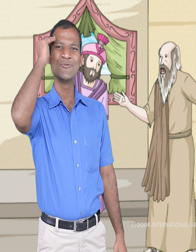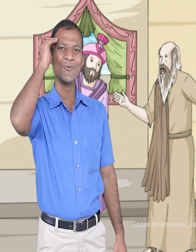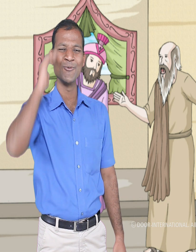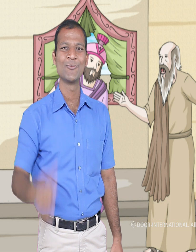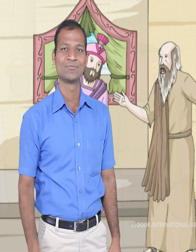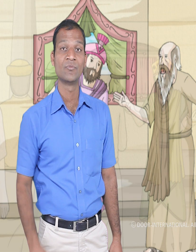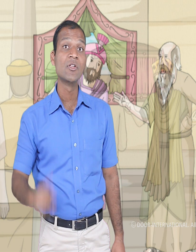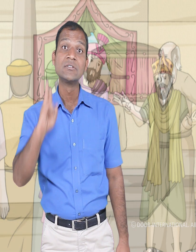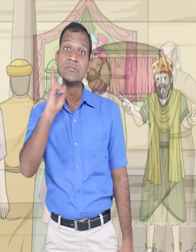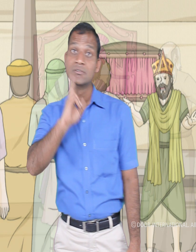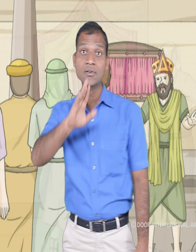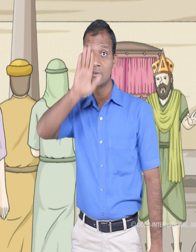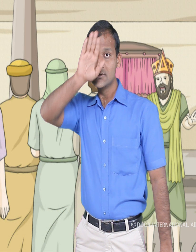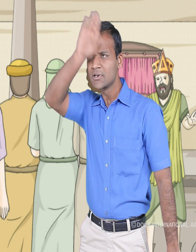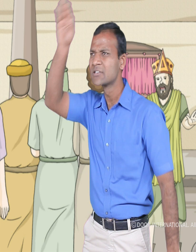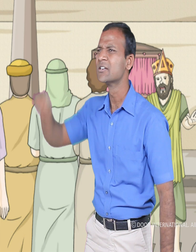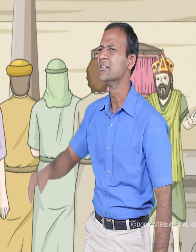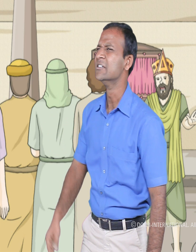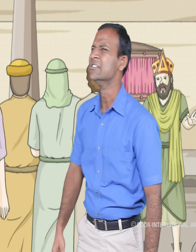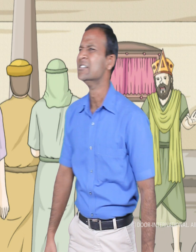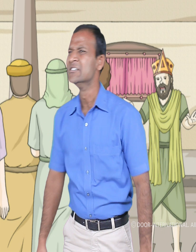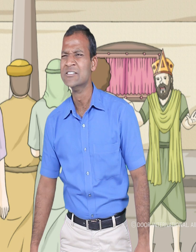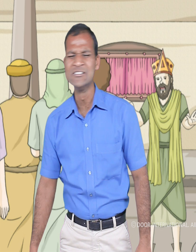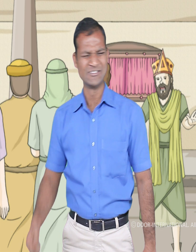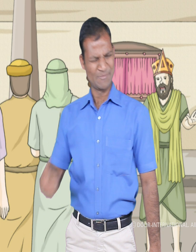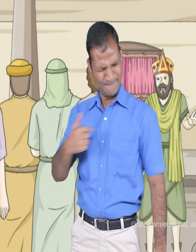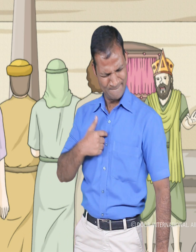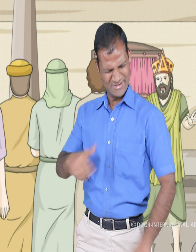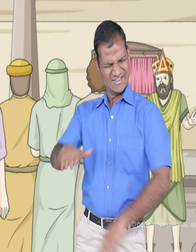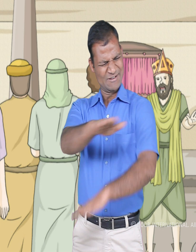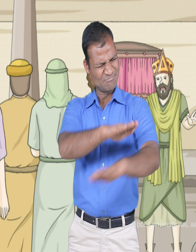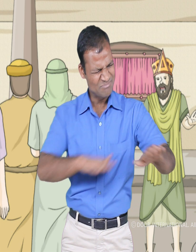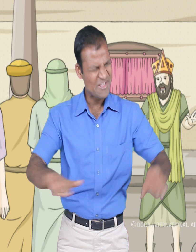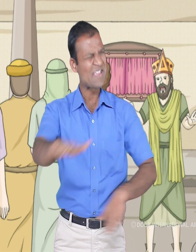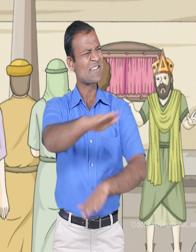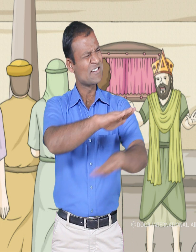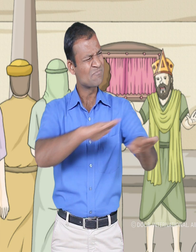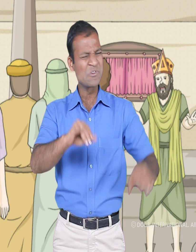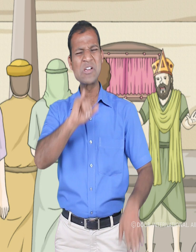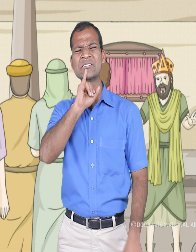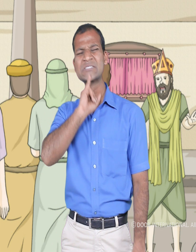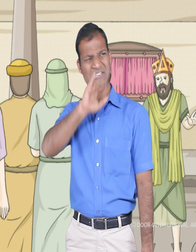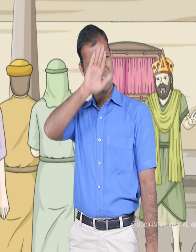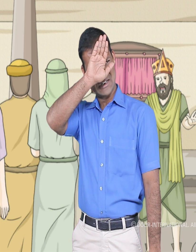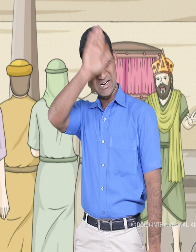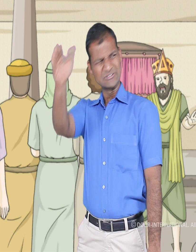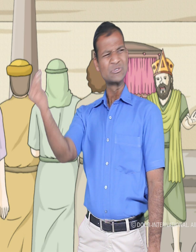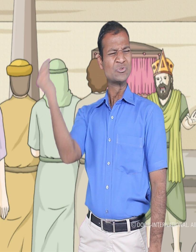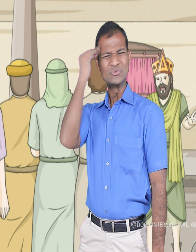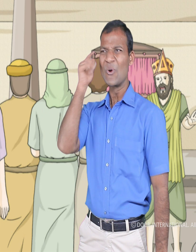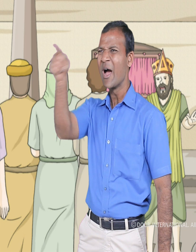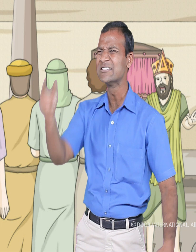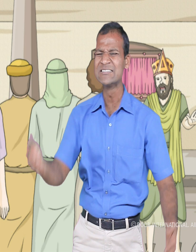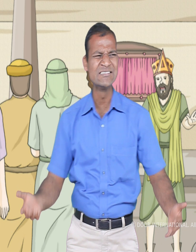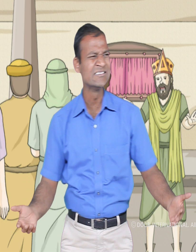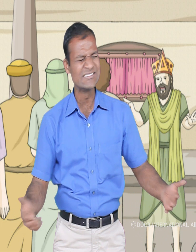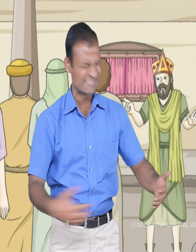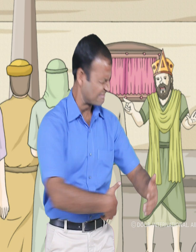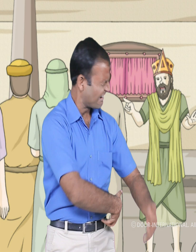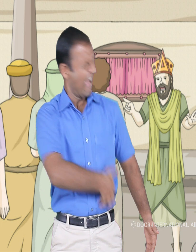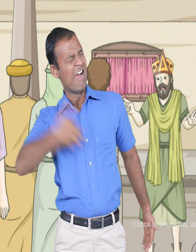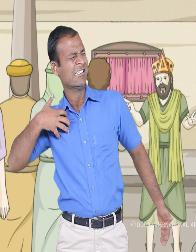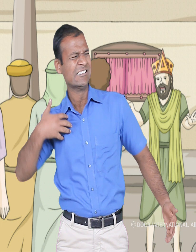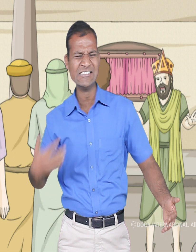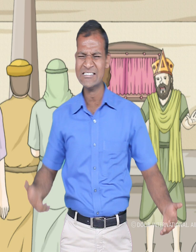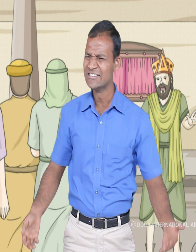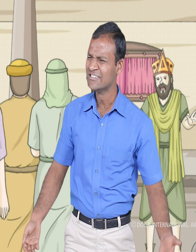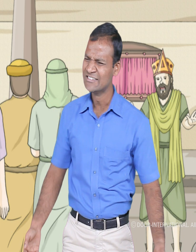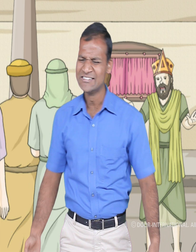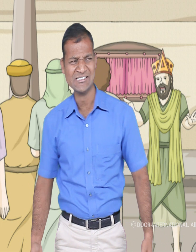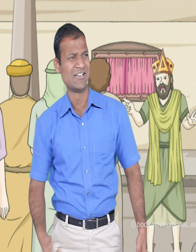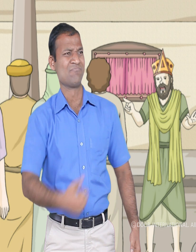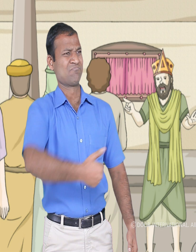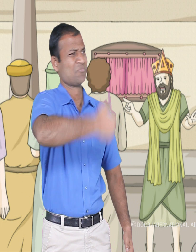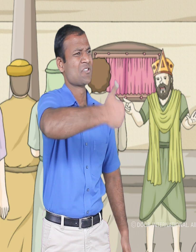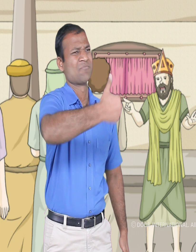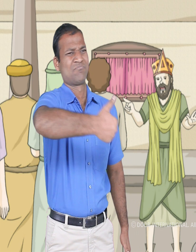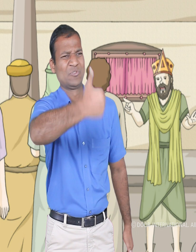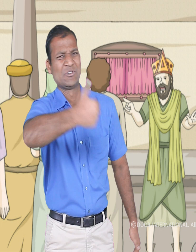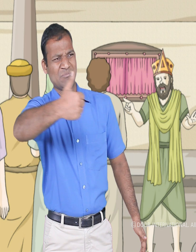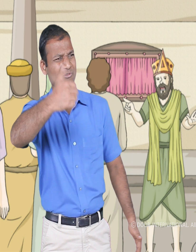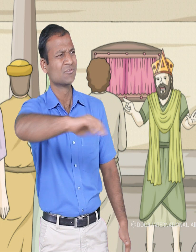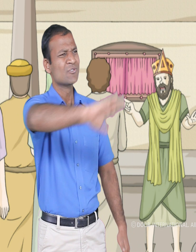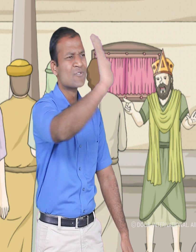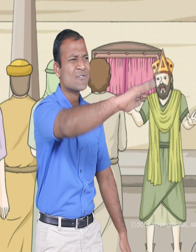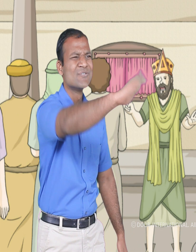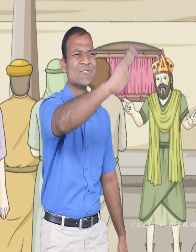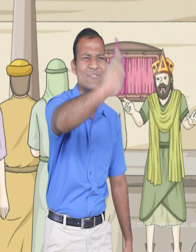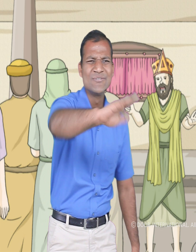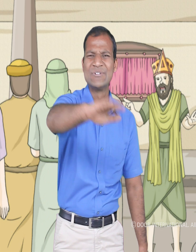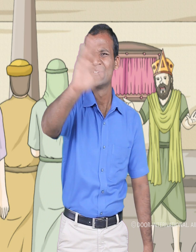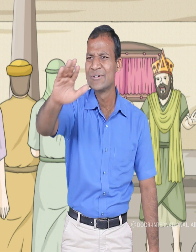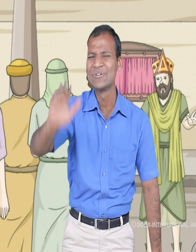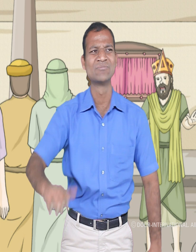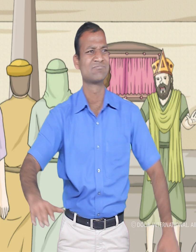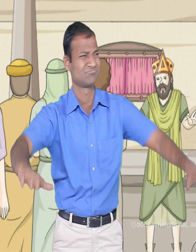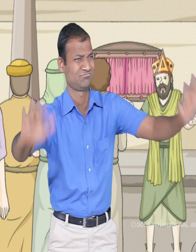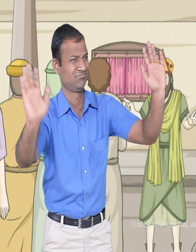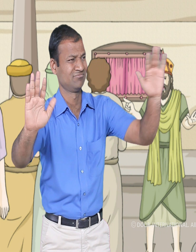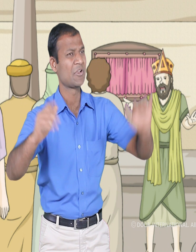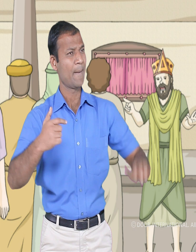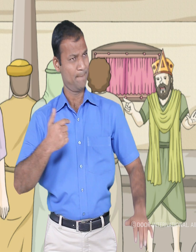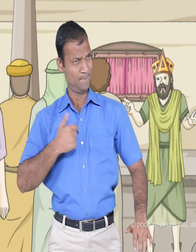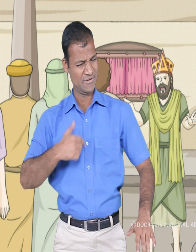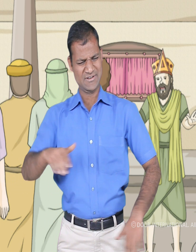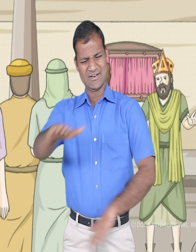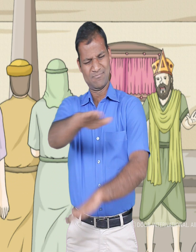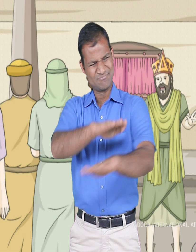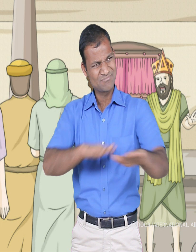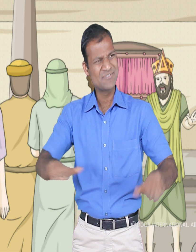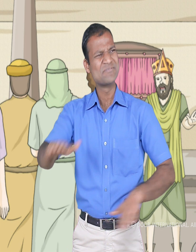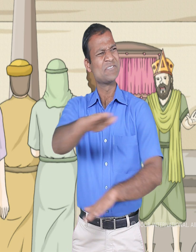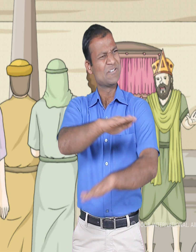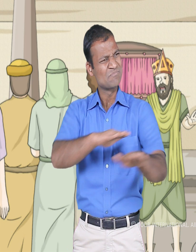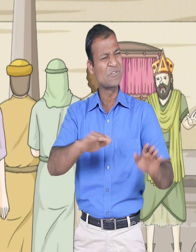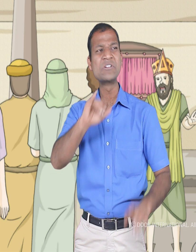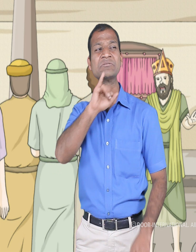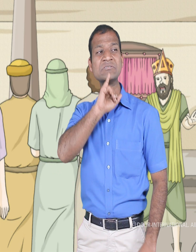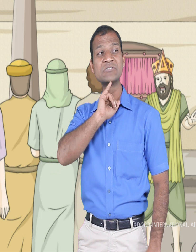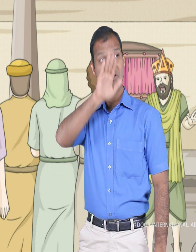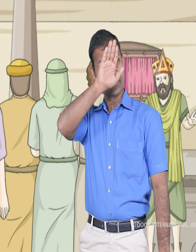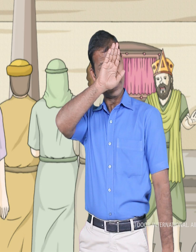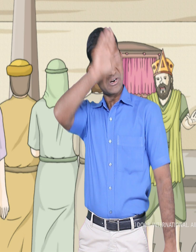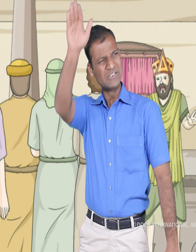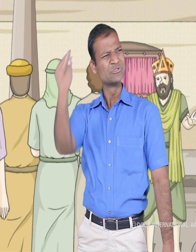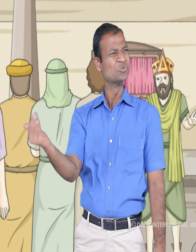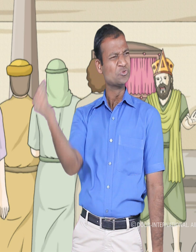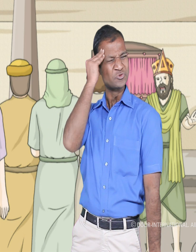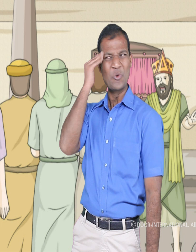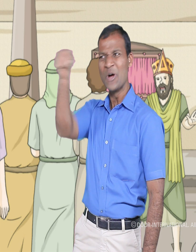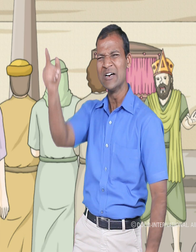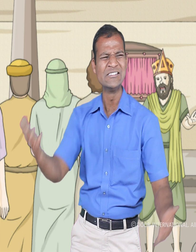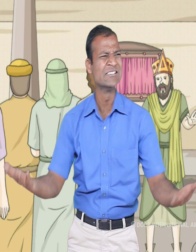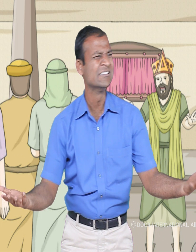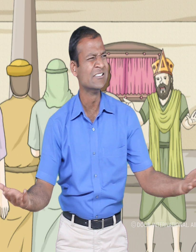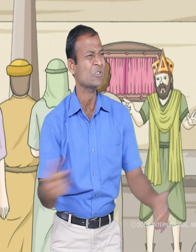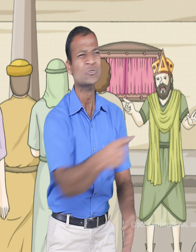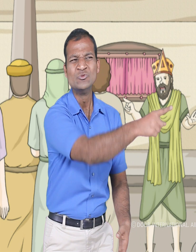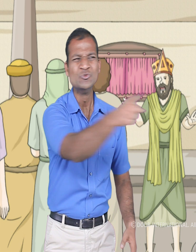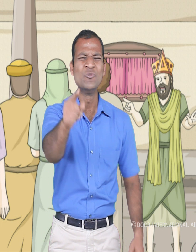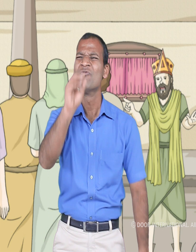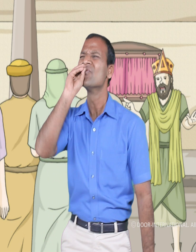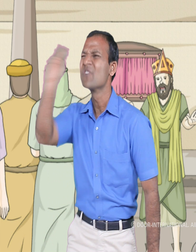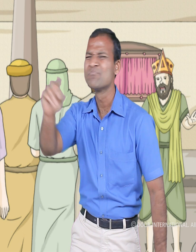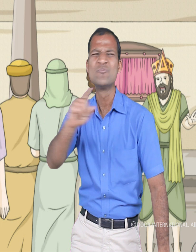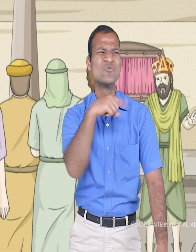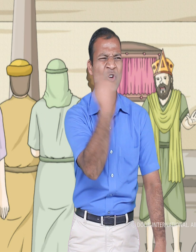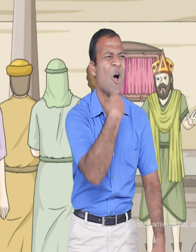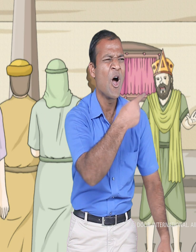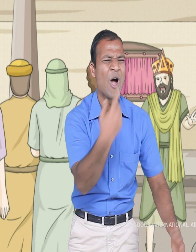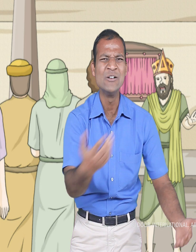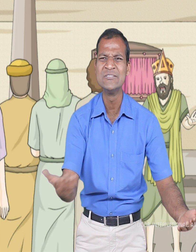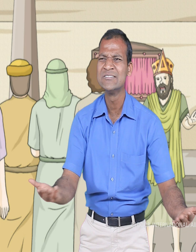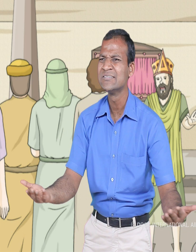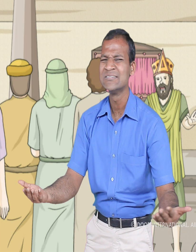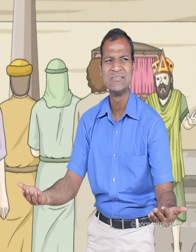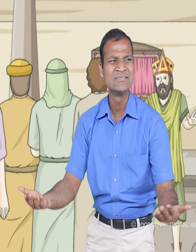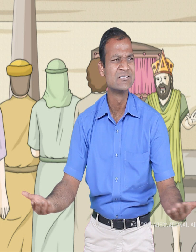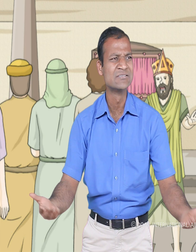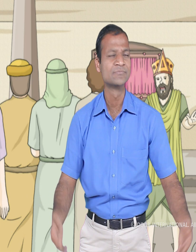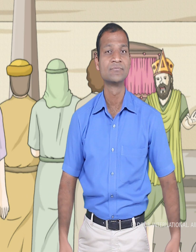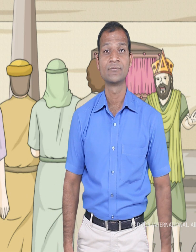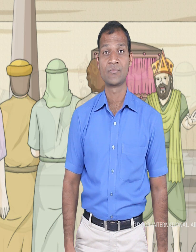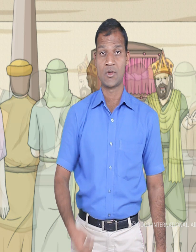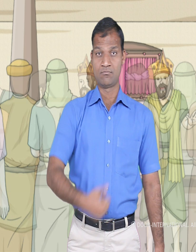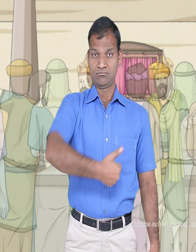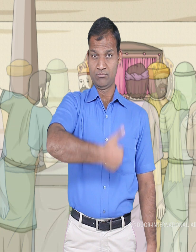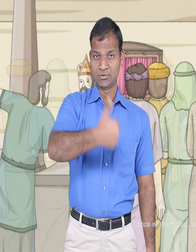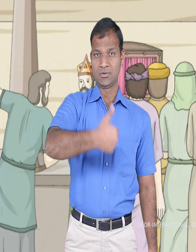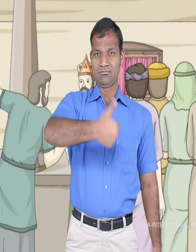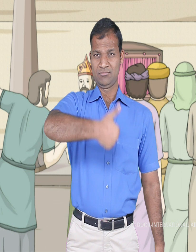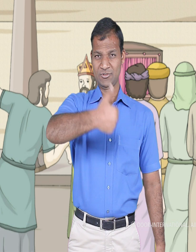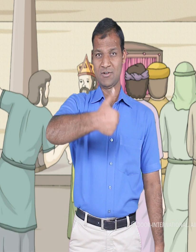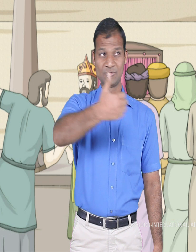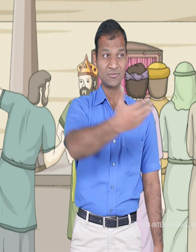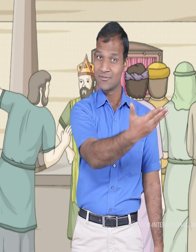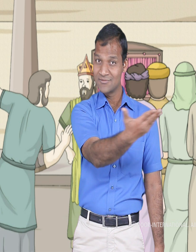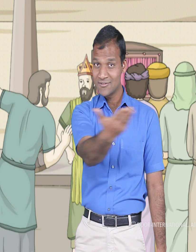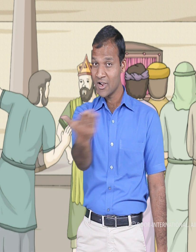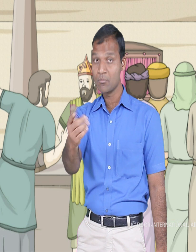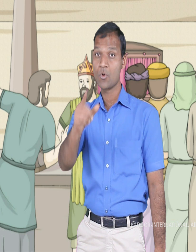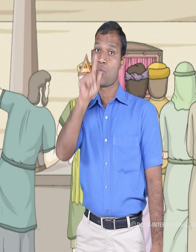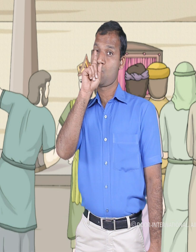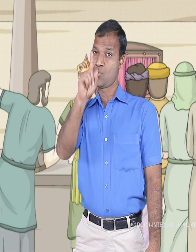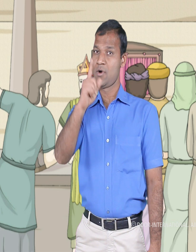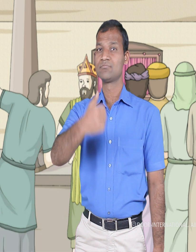For this reason the king of Aram became enraged and called his servants to demand of them, “Tell me, which one of us is on the side of the king of Israel?”